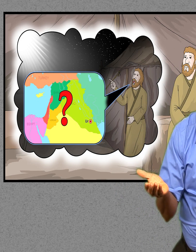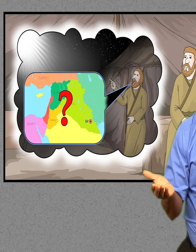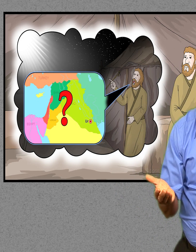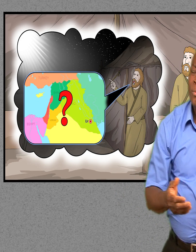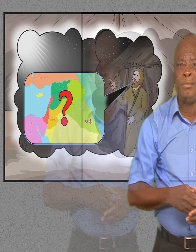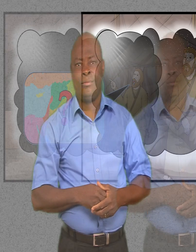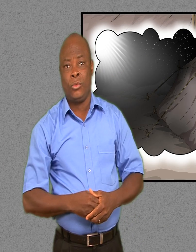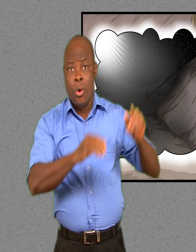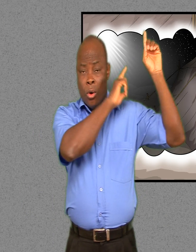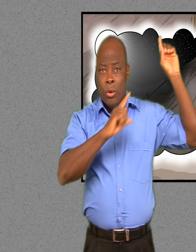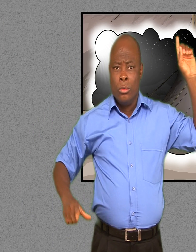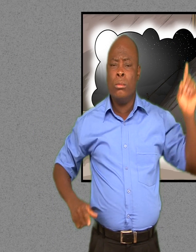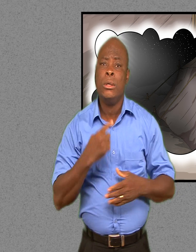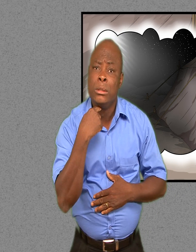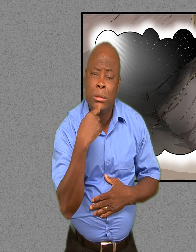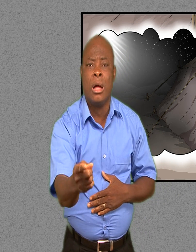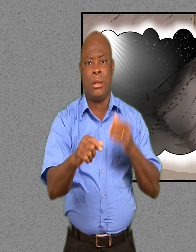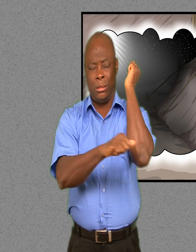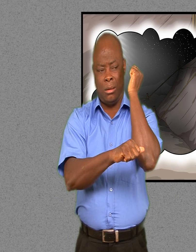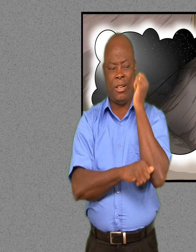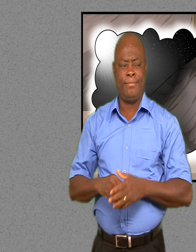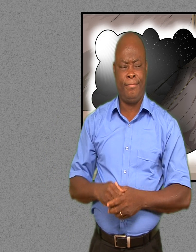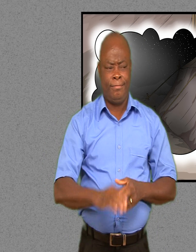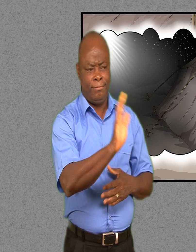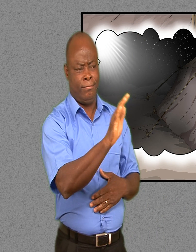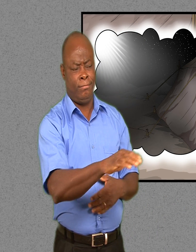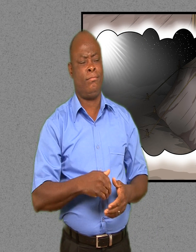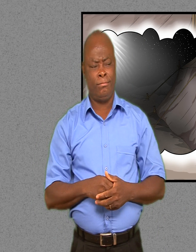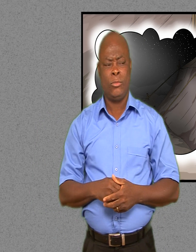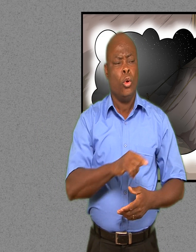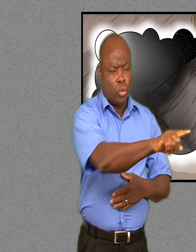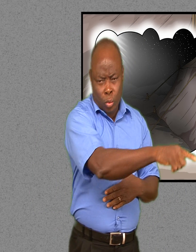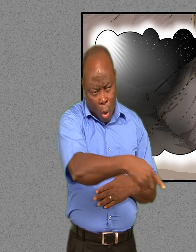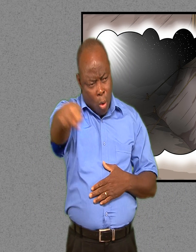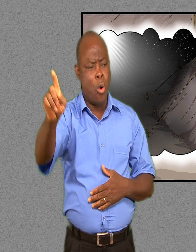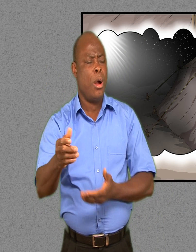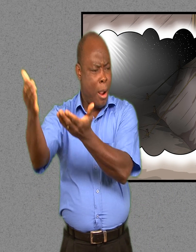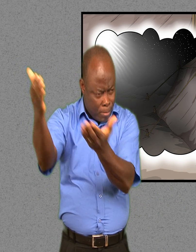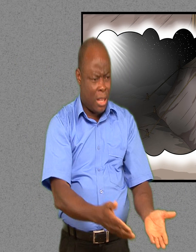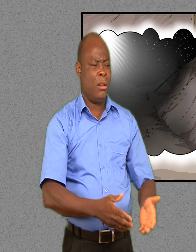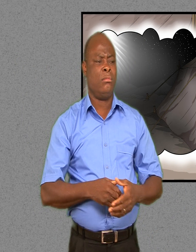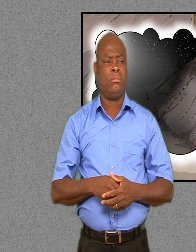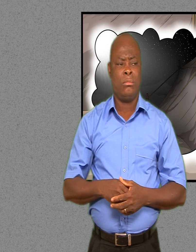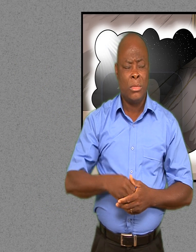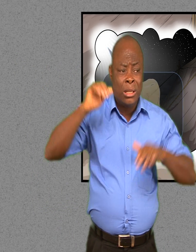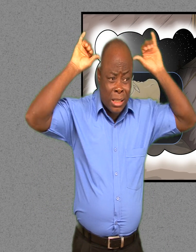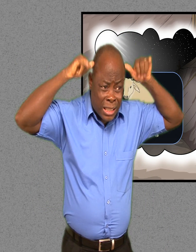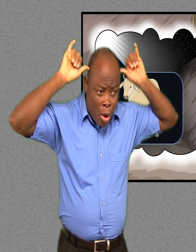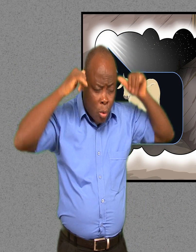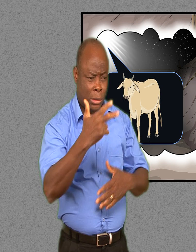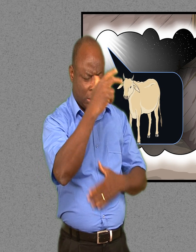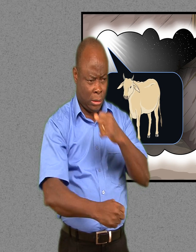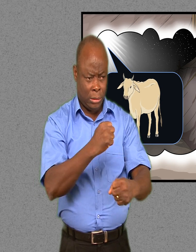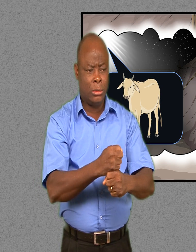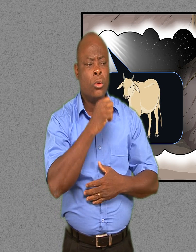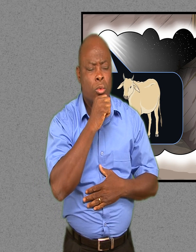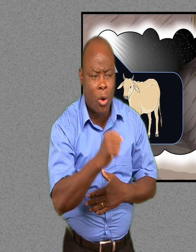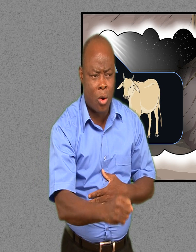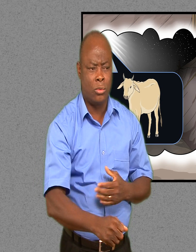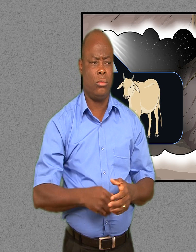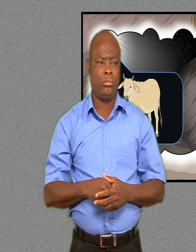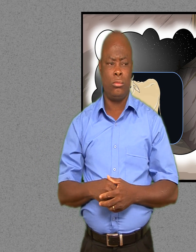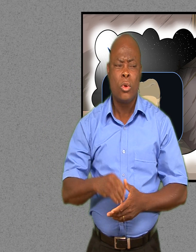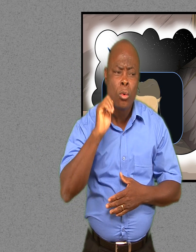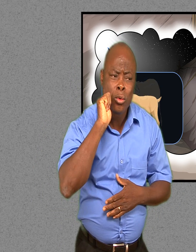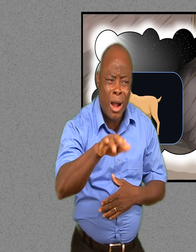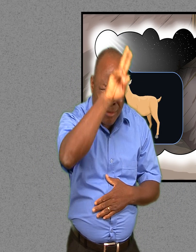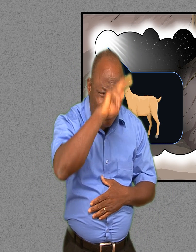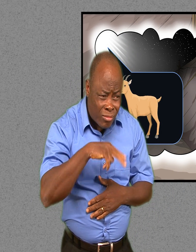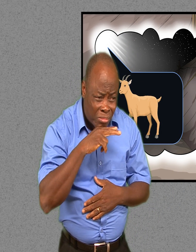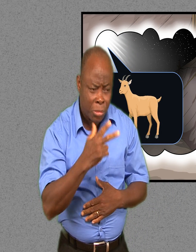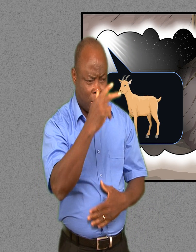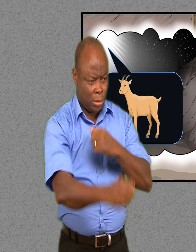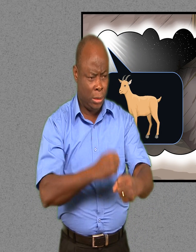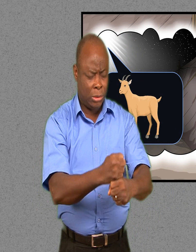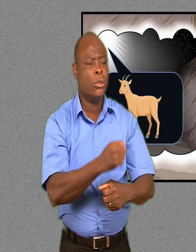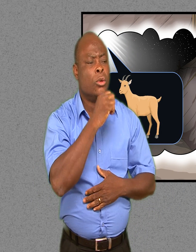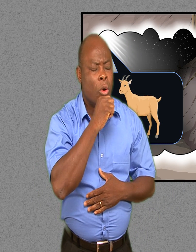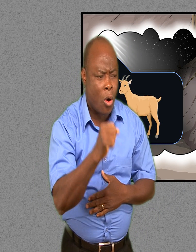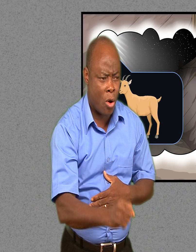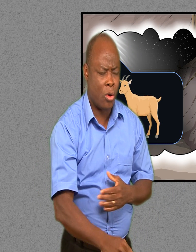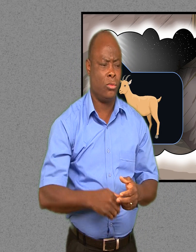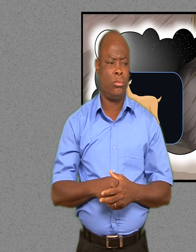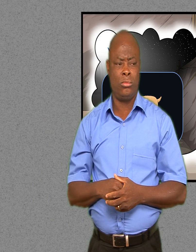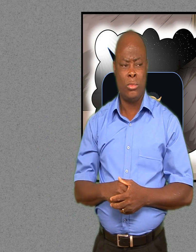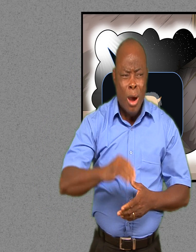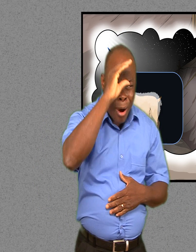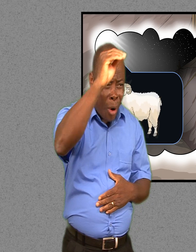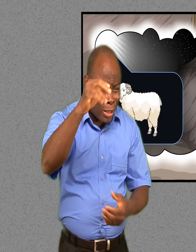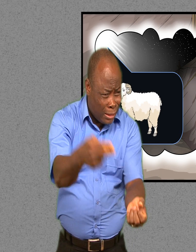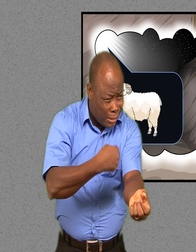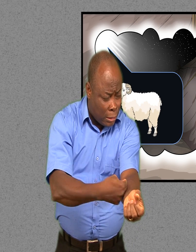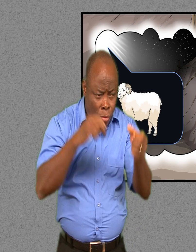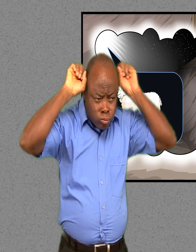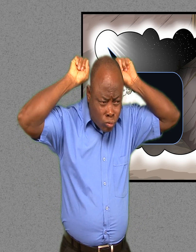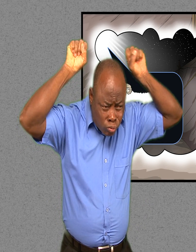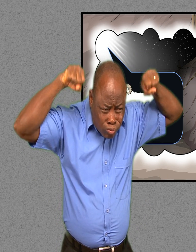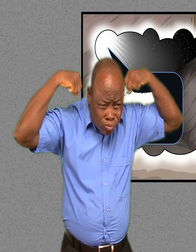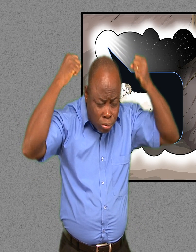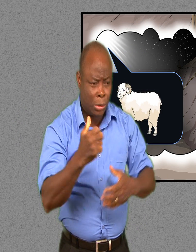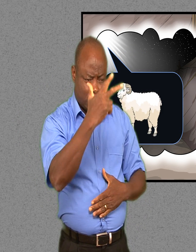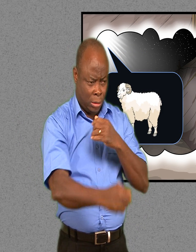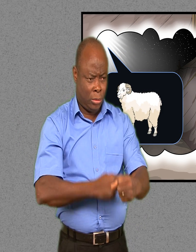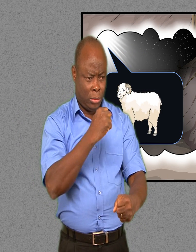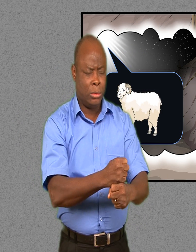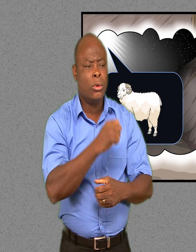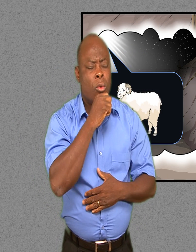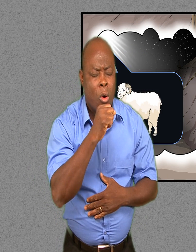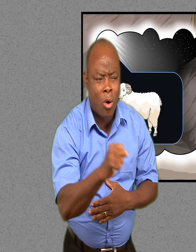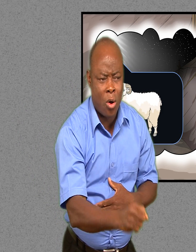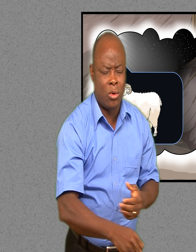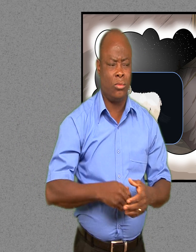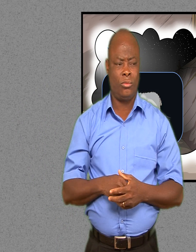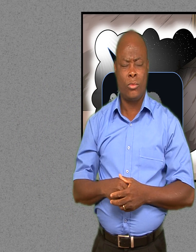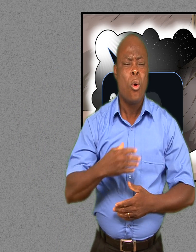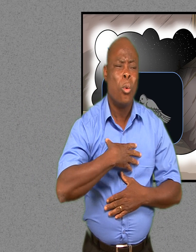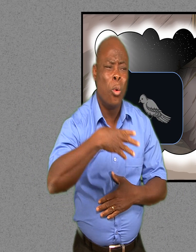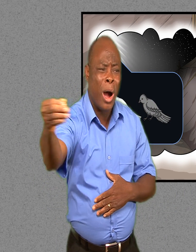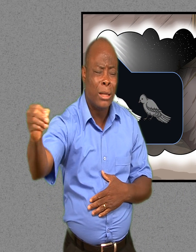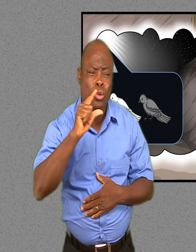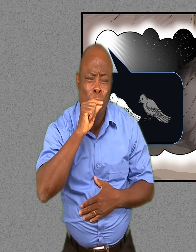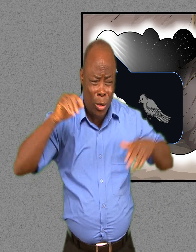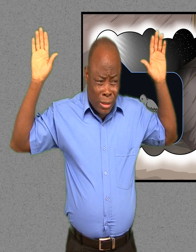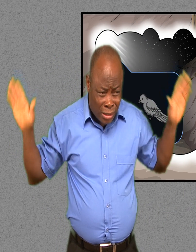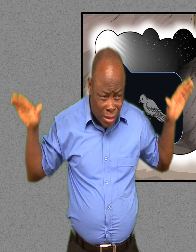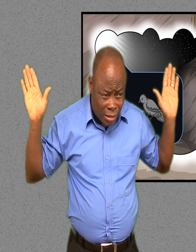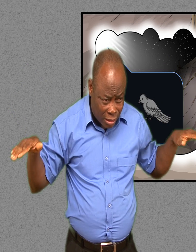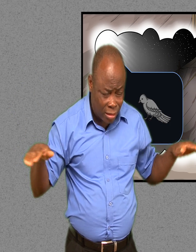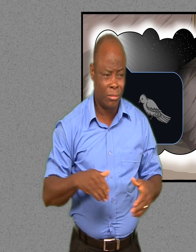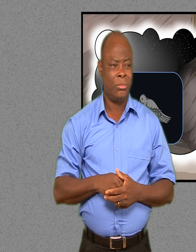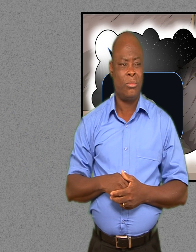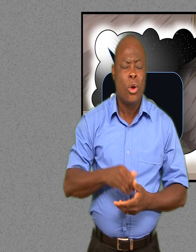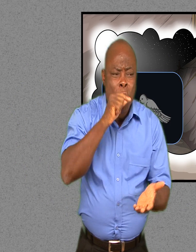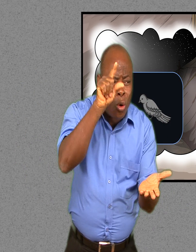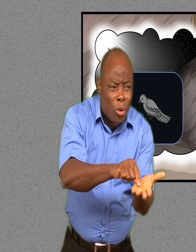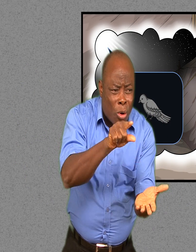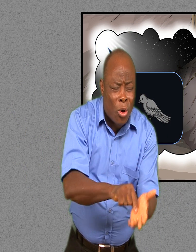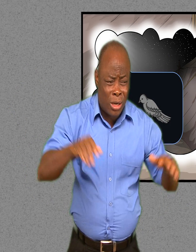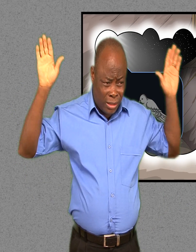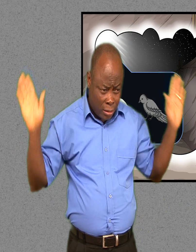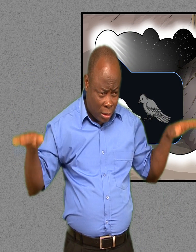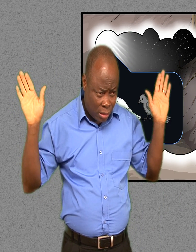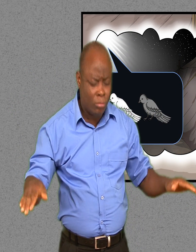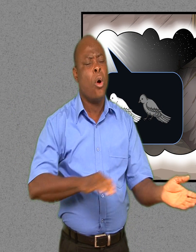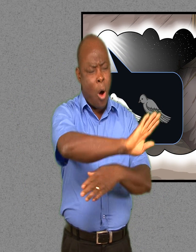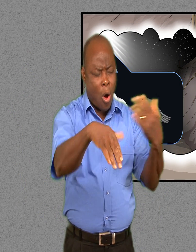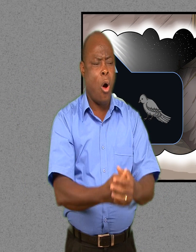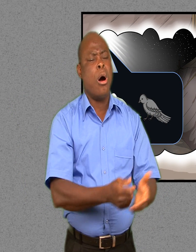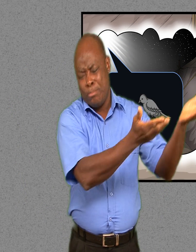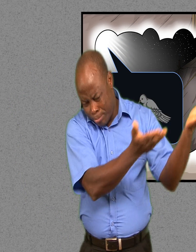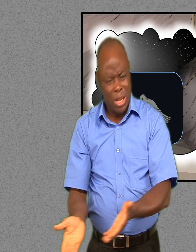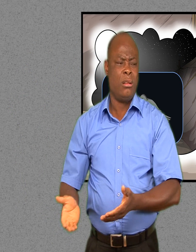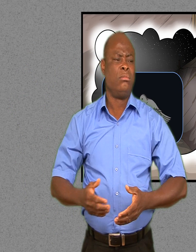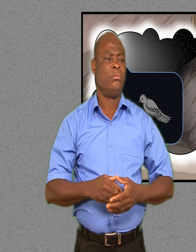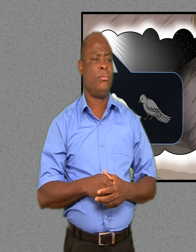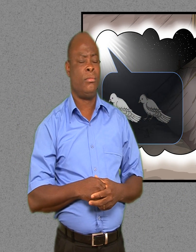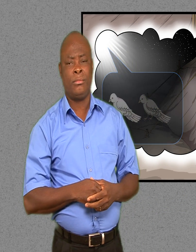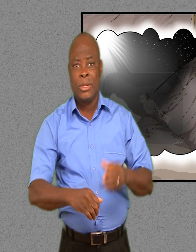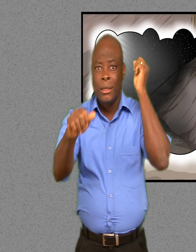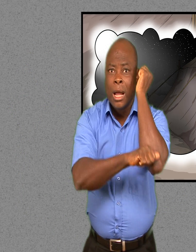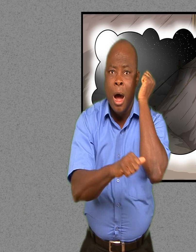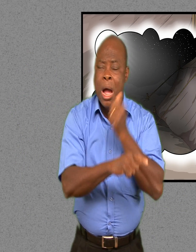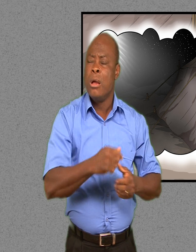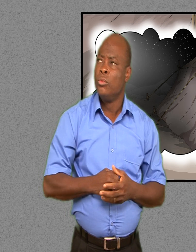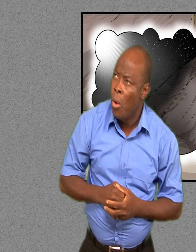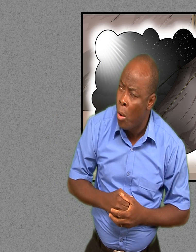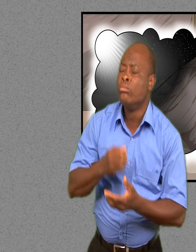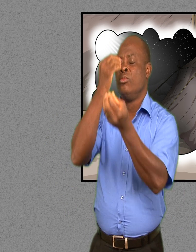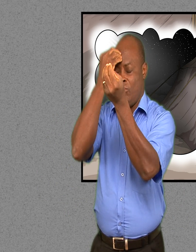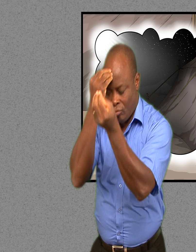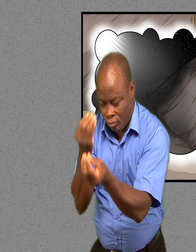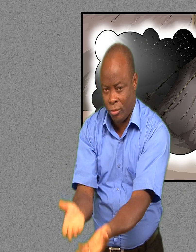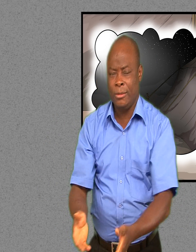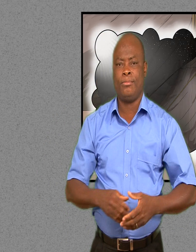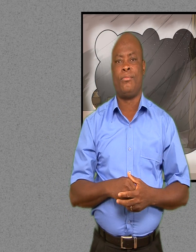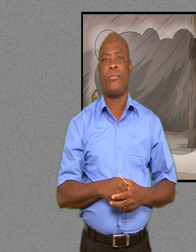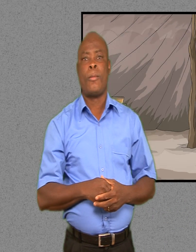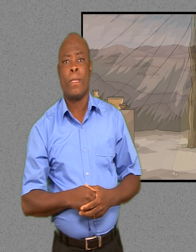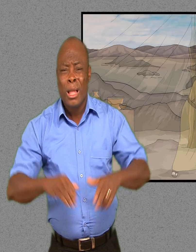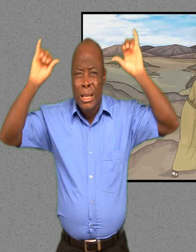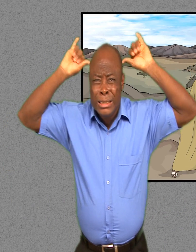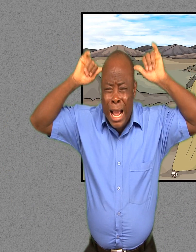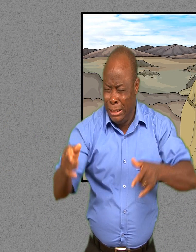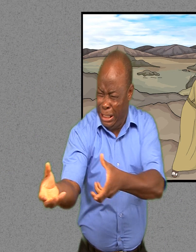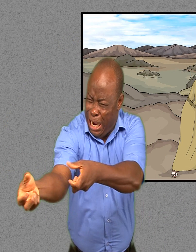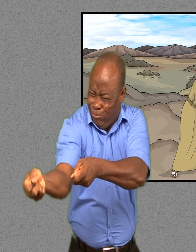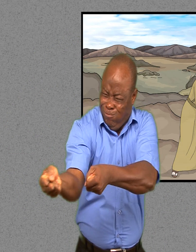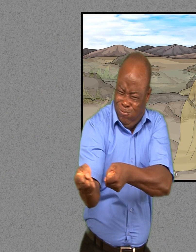And the LORD said to him, “Bring Me a heifer, a goat, and a ram, each three years old, along with a turtledove and a young pigeon.”